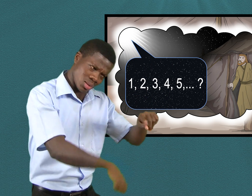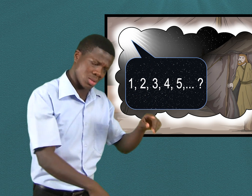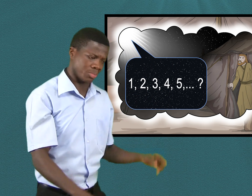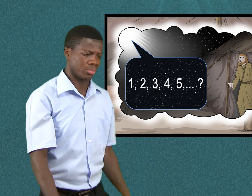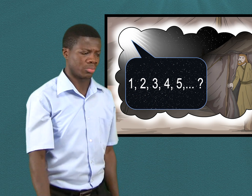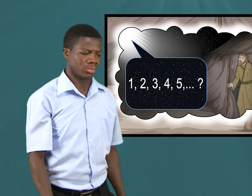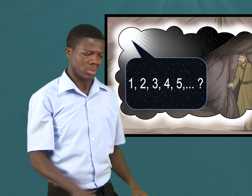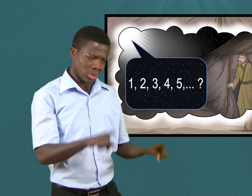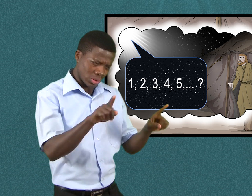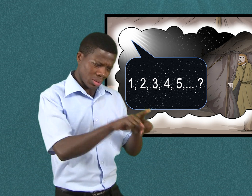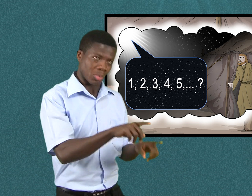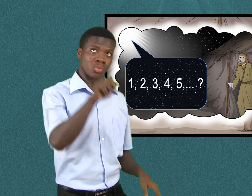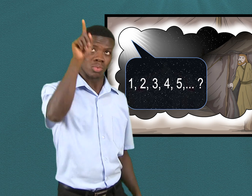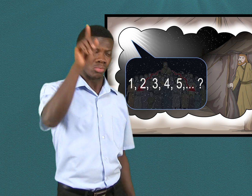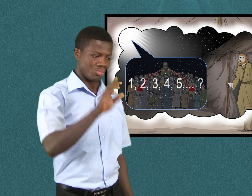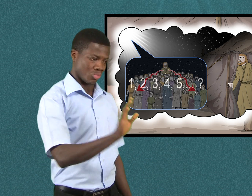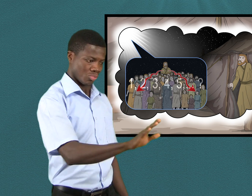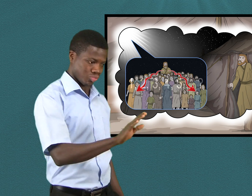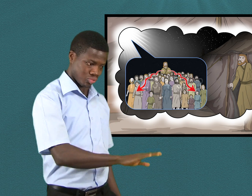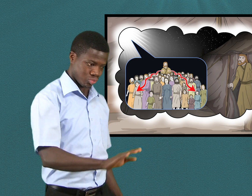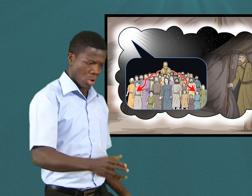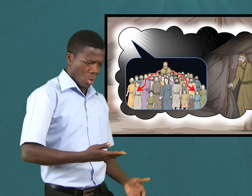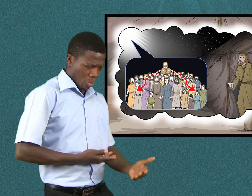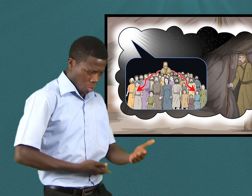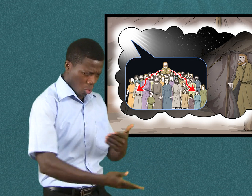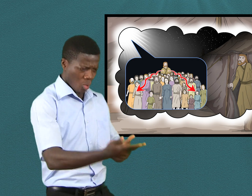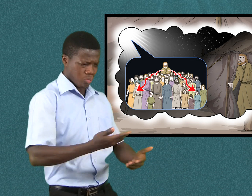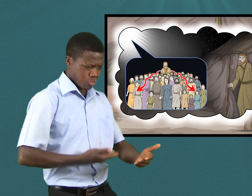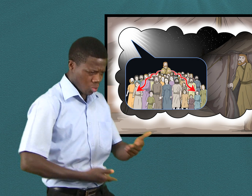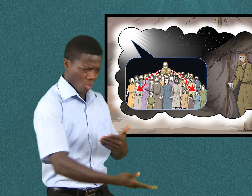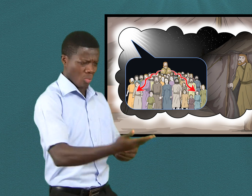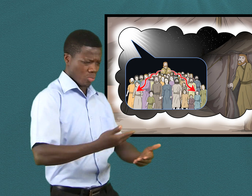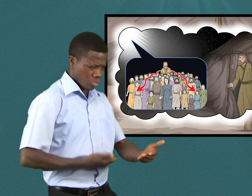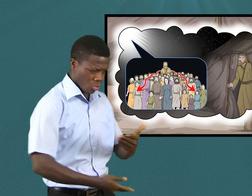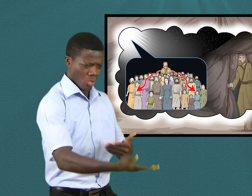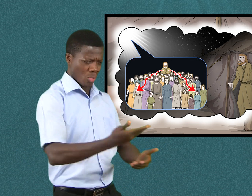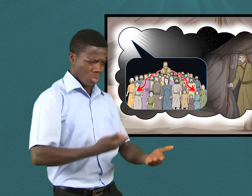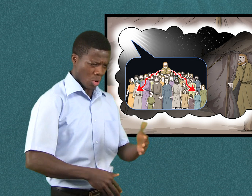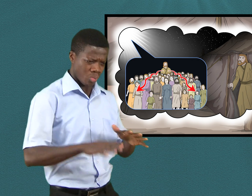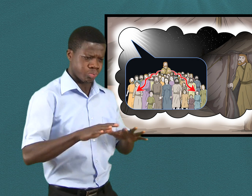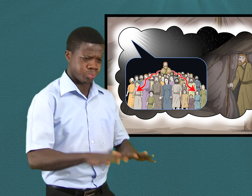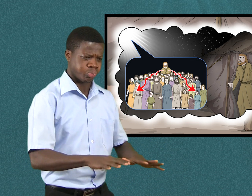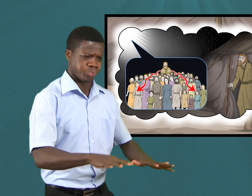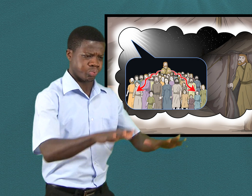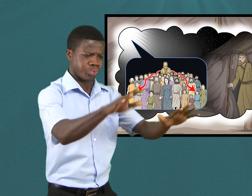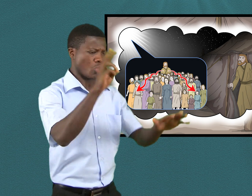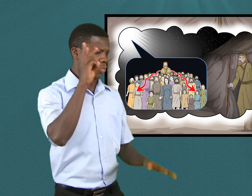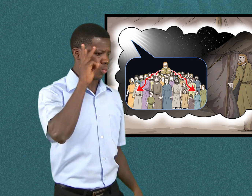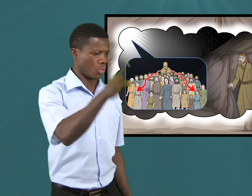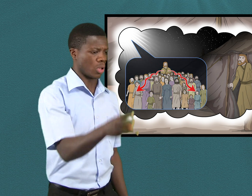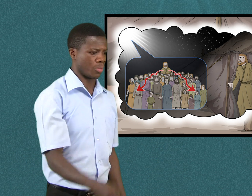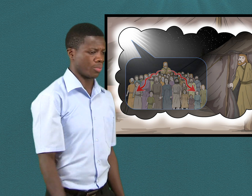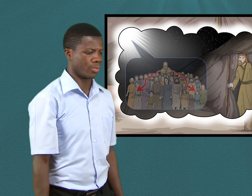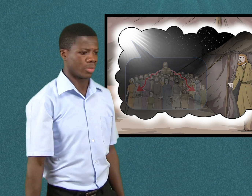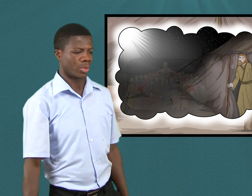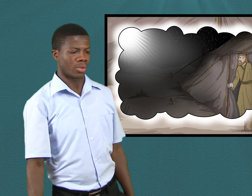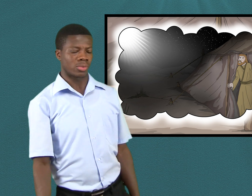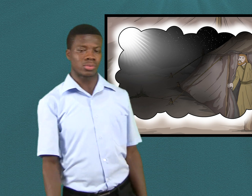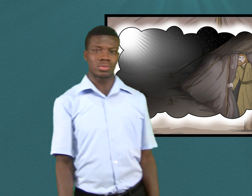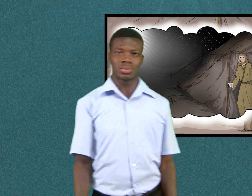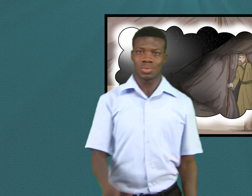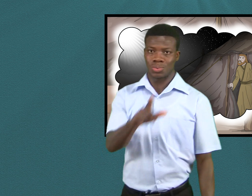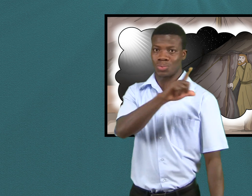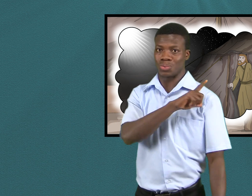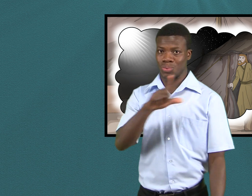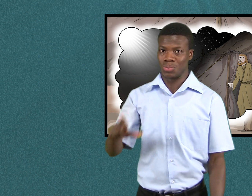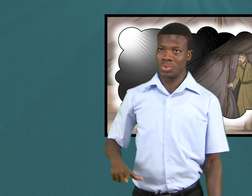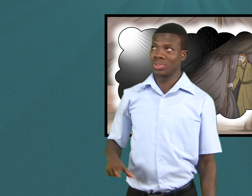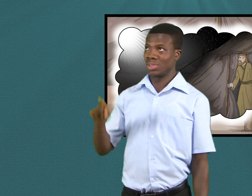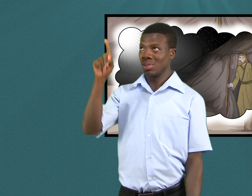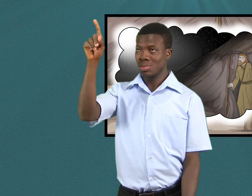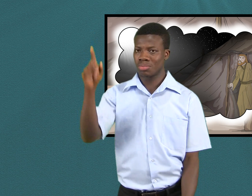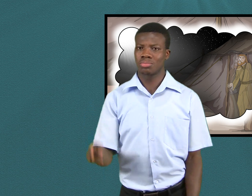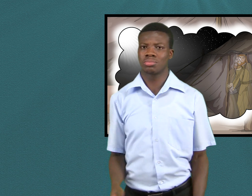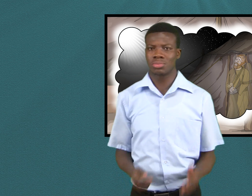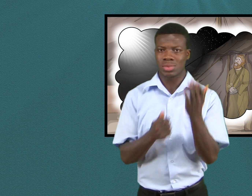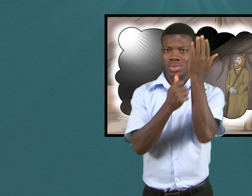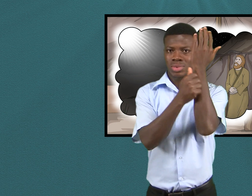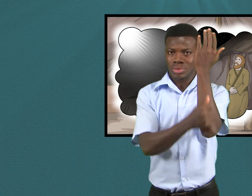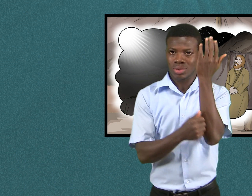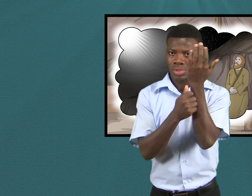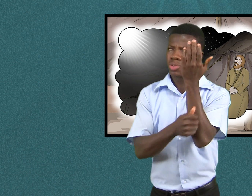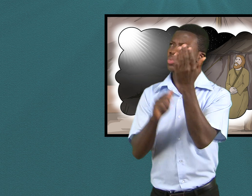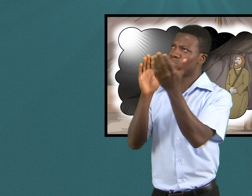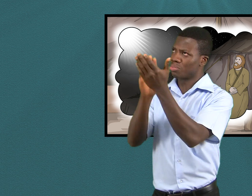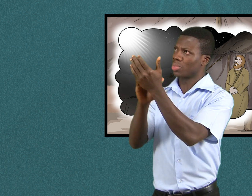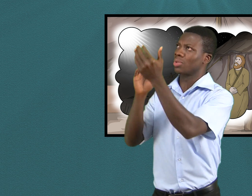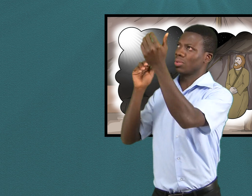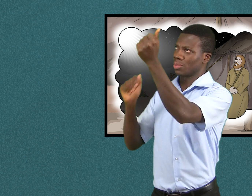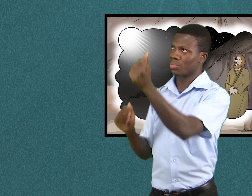Then He told him, “So shall your offspring be.”